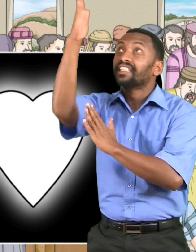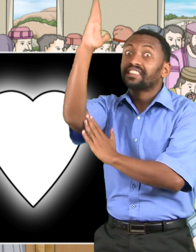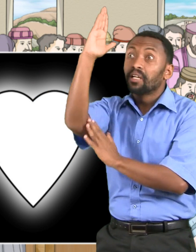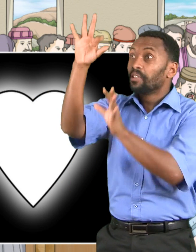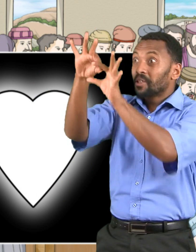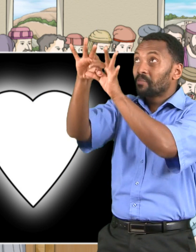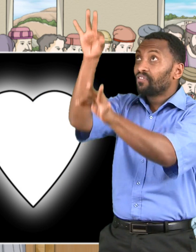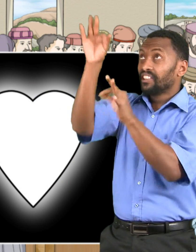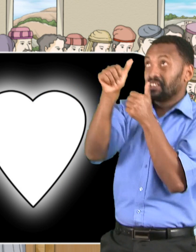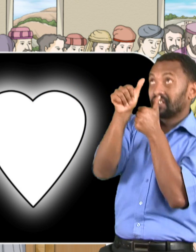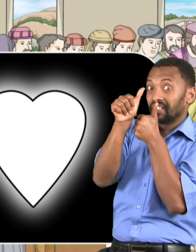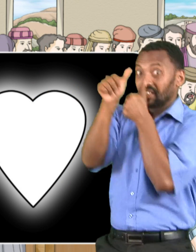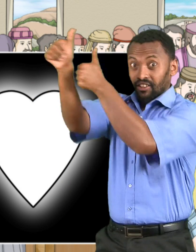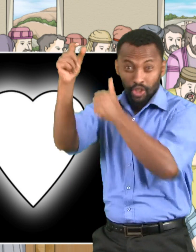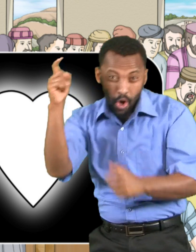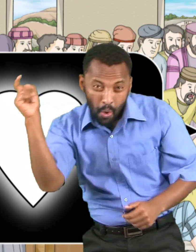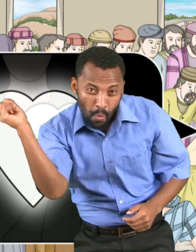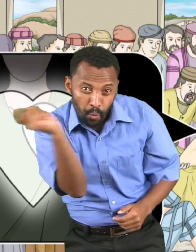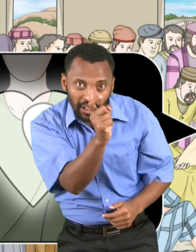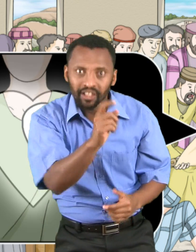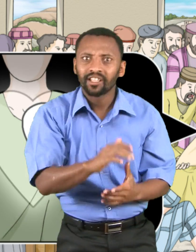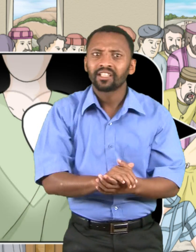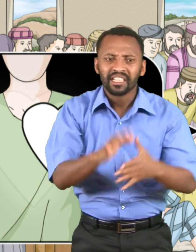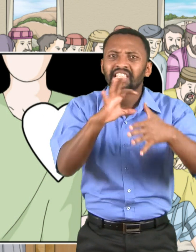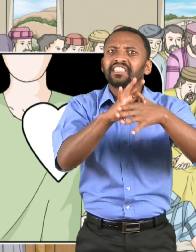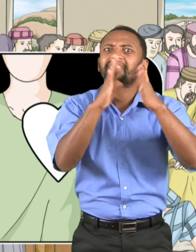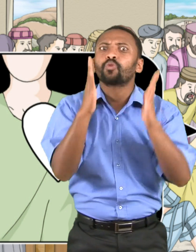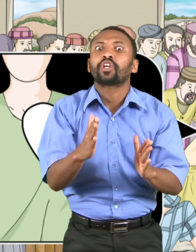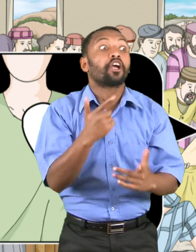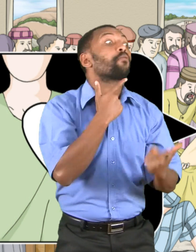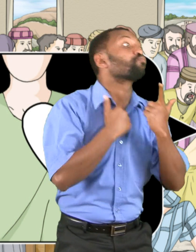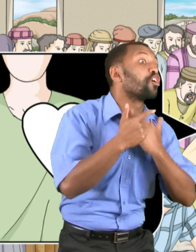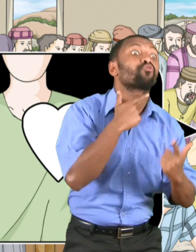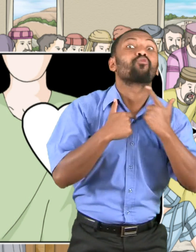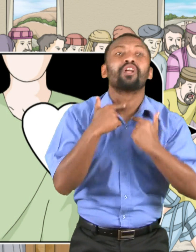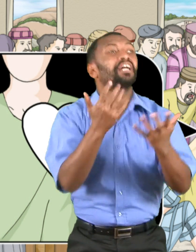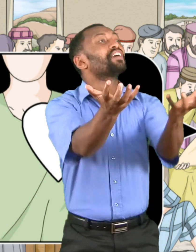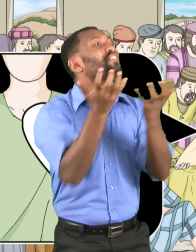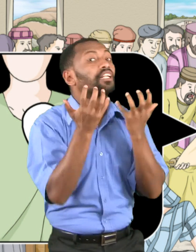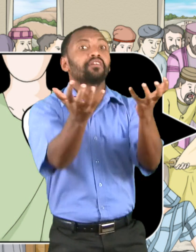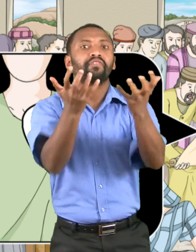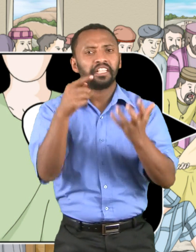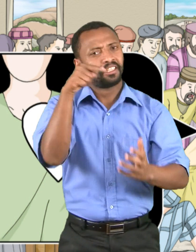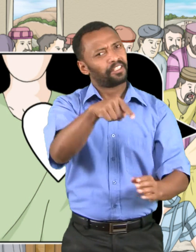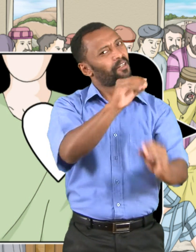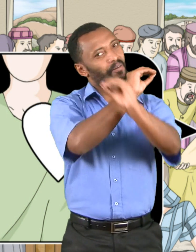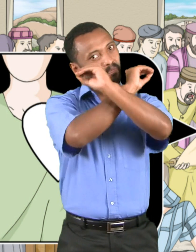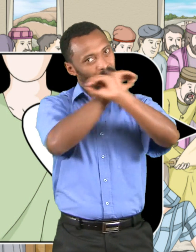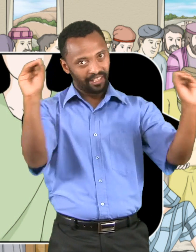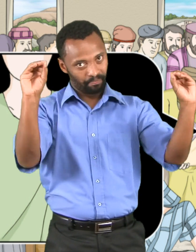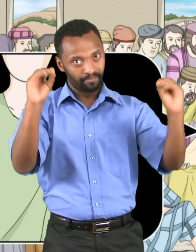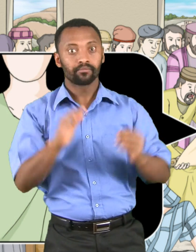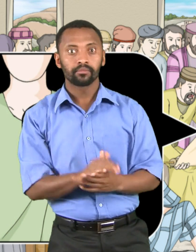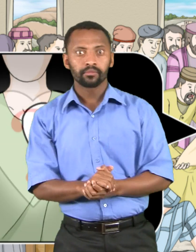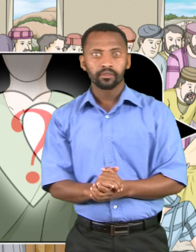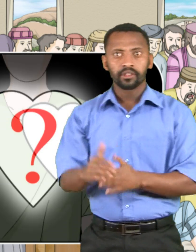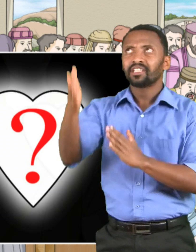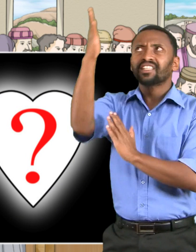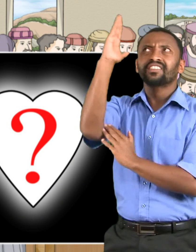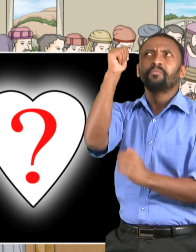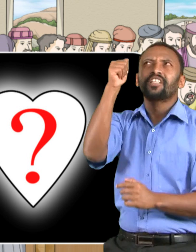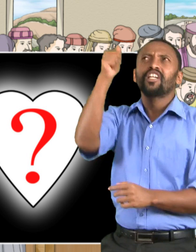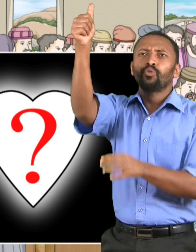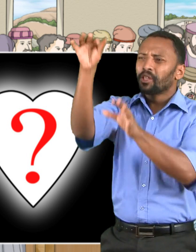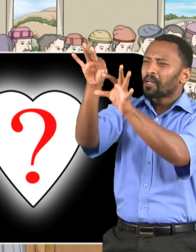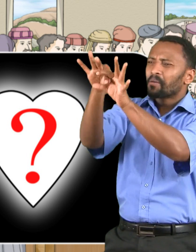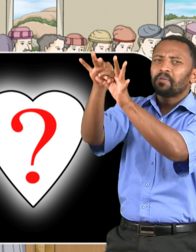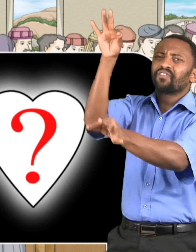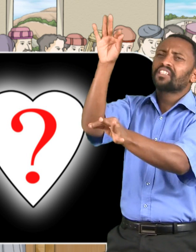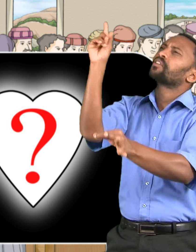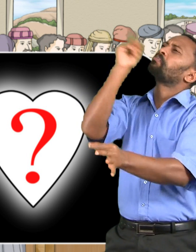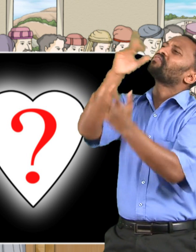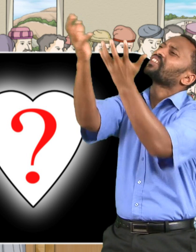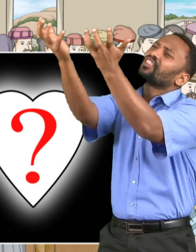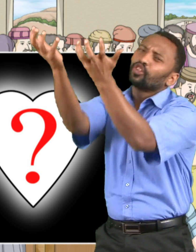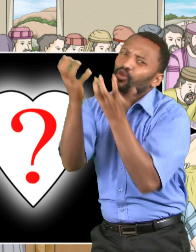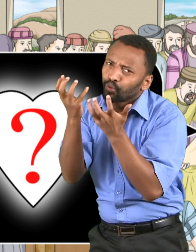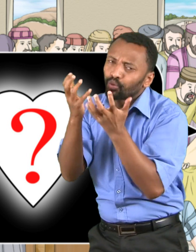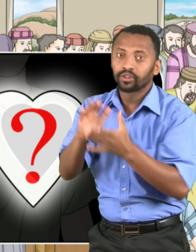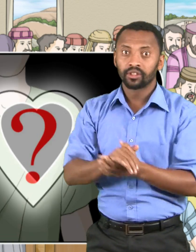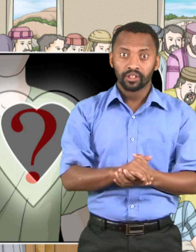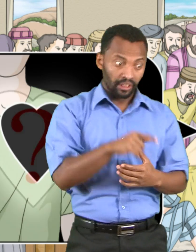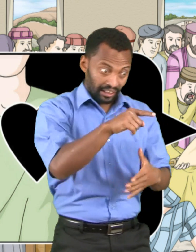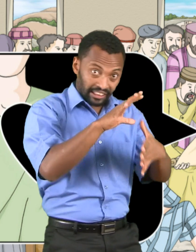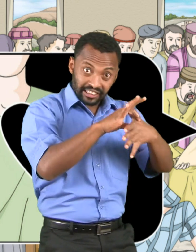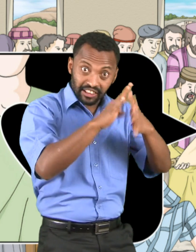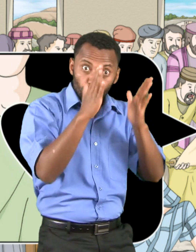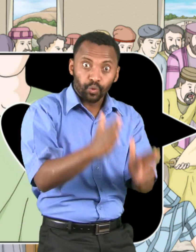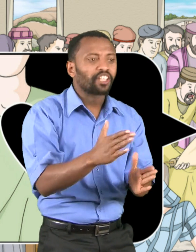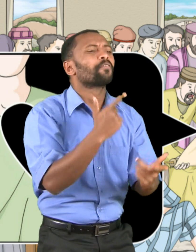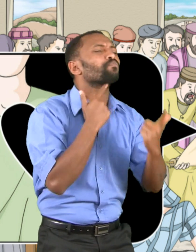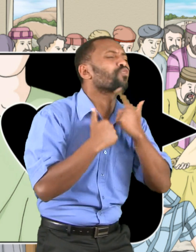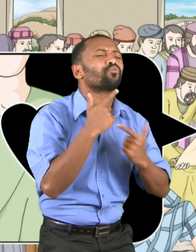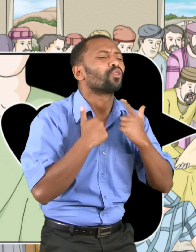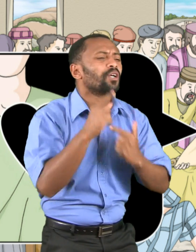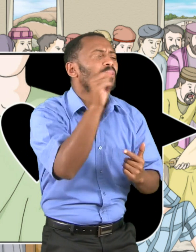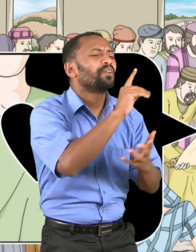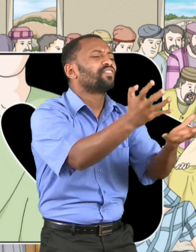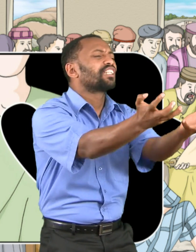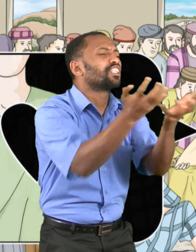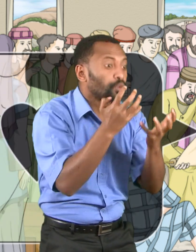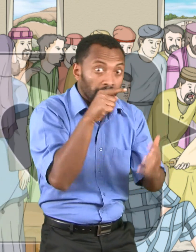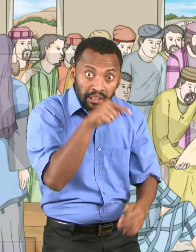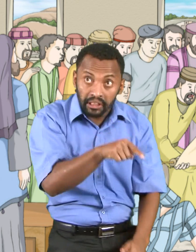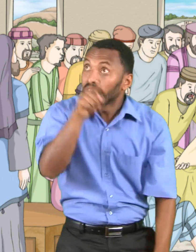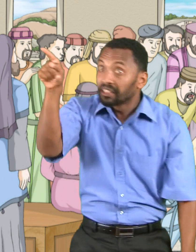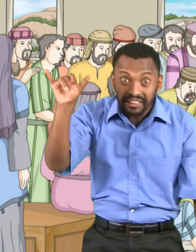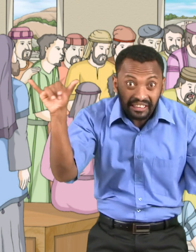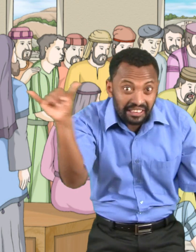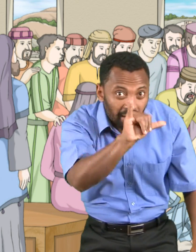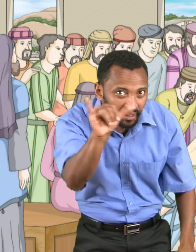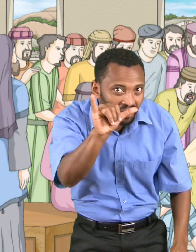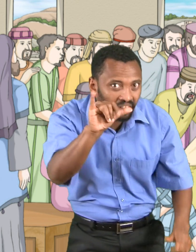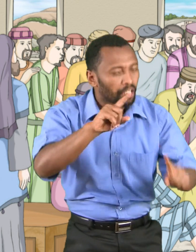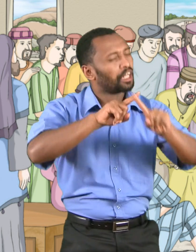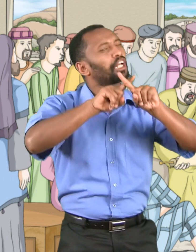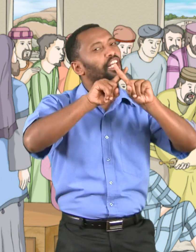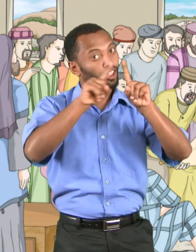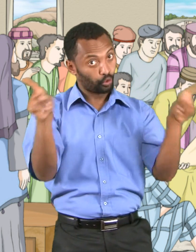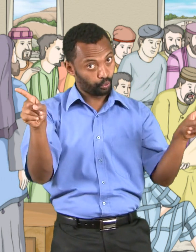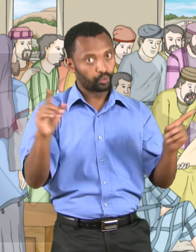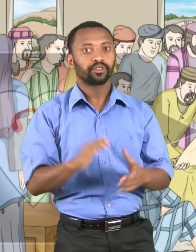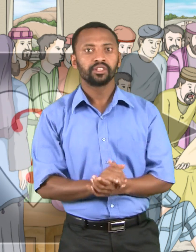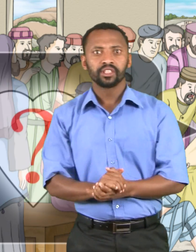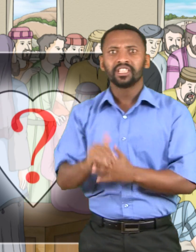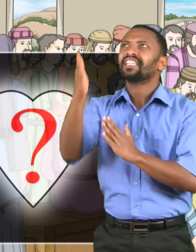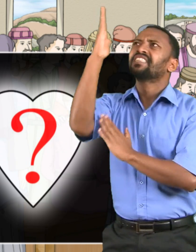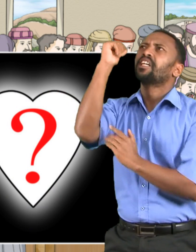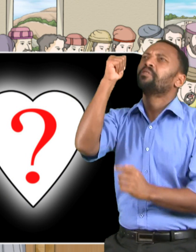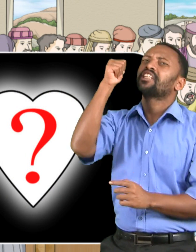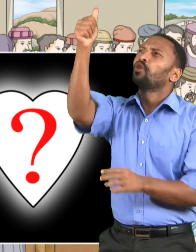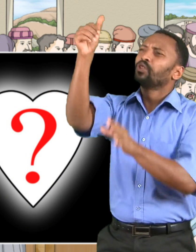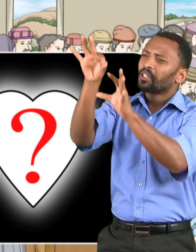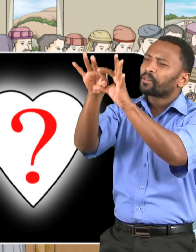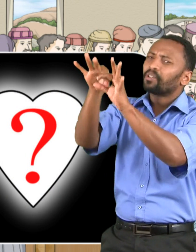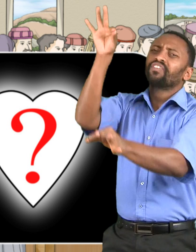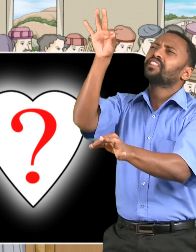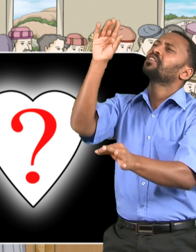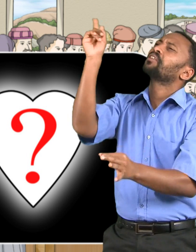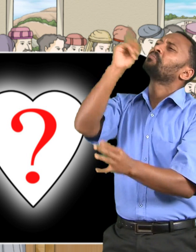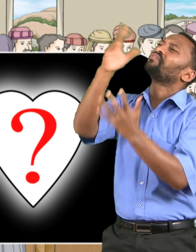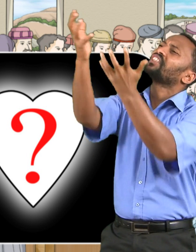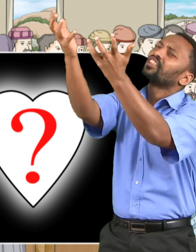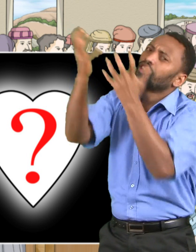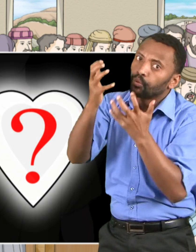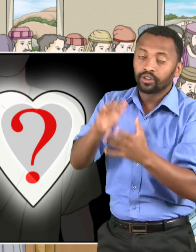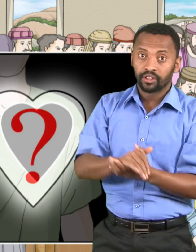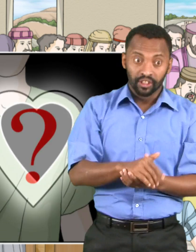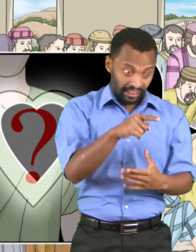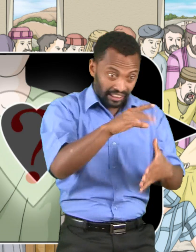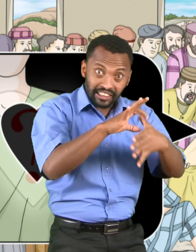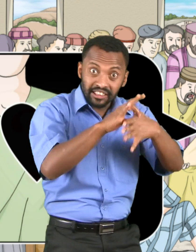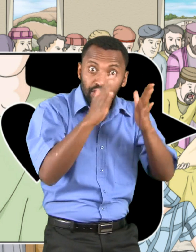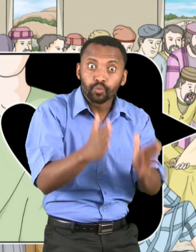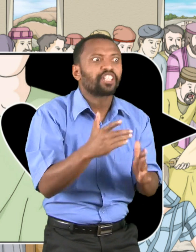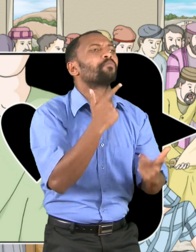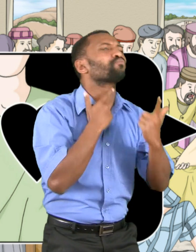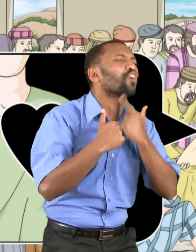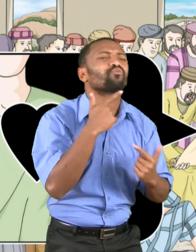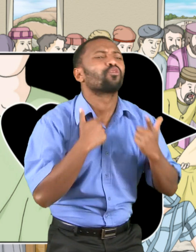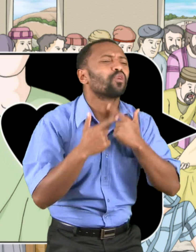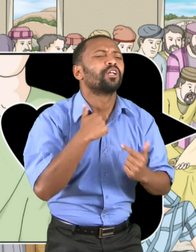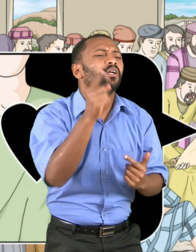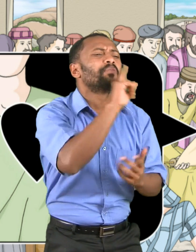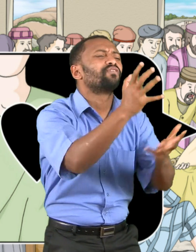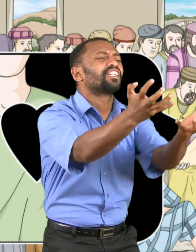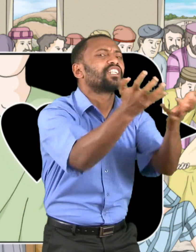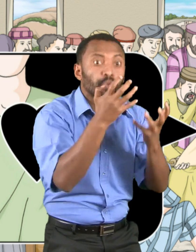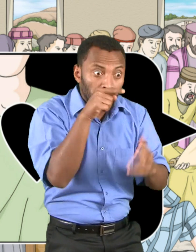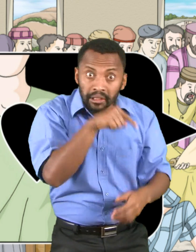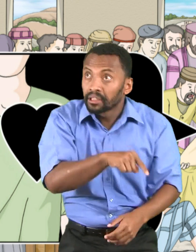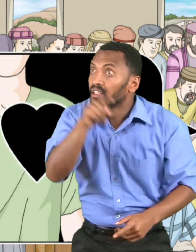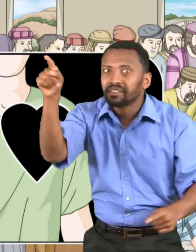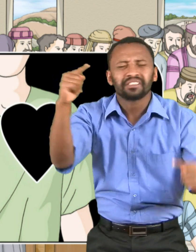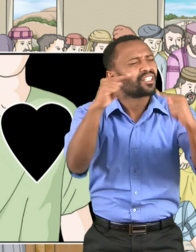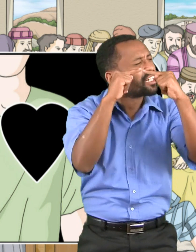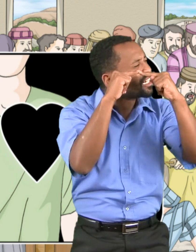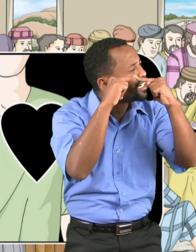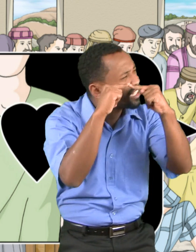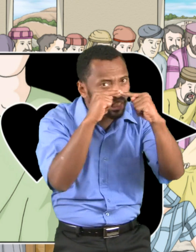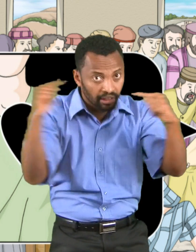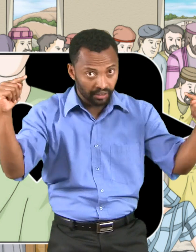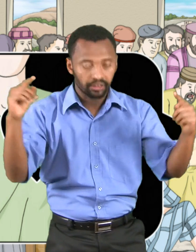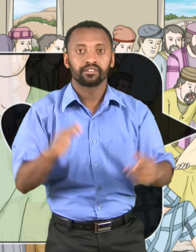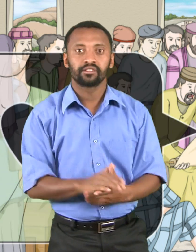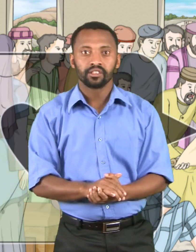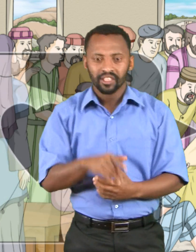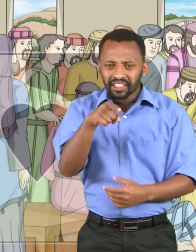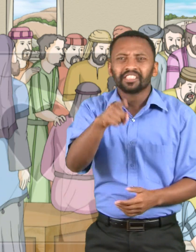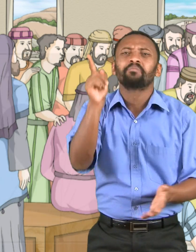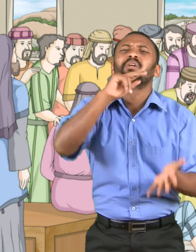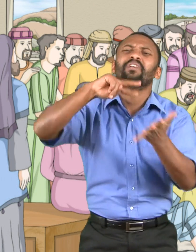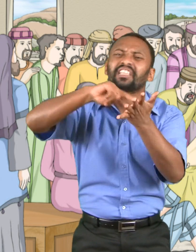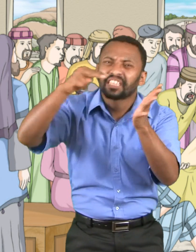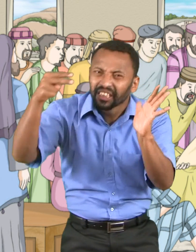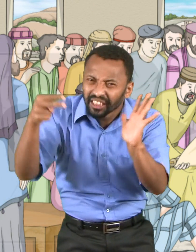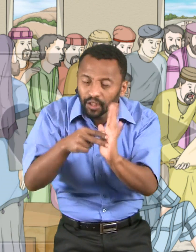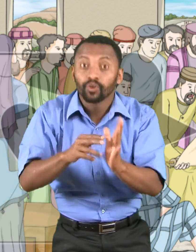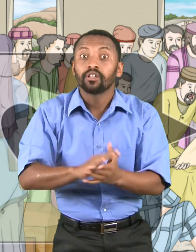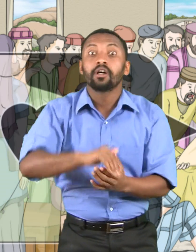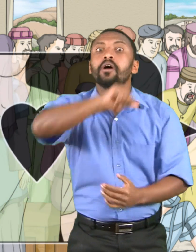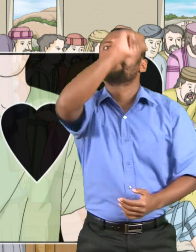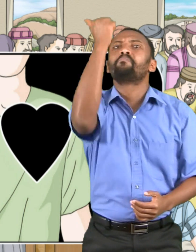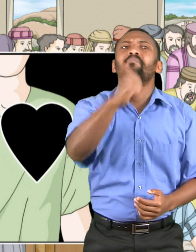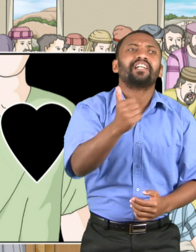For the flesh craves what is contrary to the Spirit, and the Spirit what is contrary to the flesh.